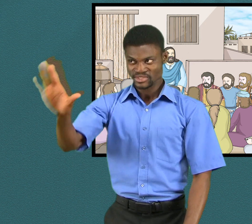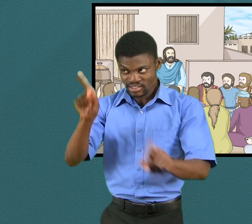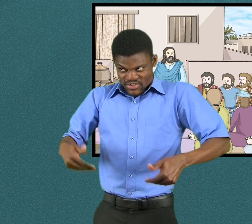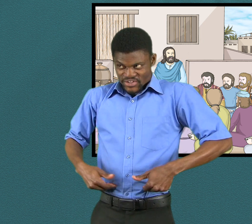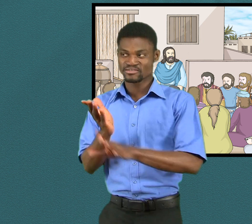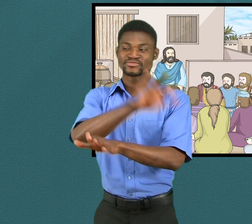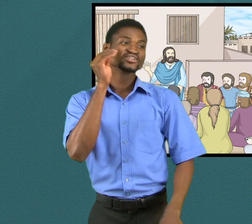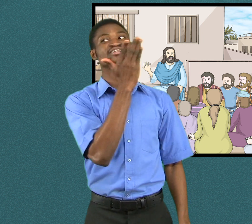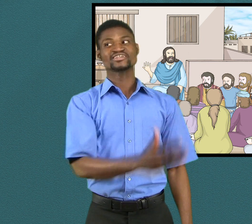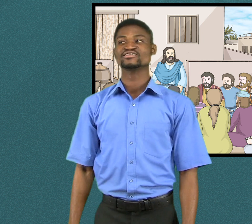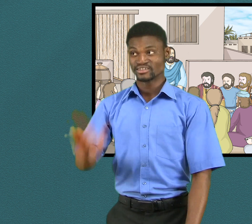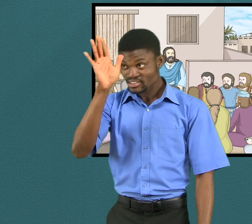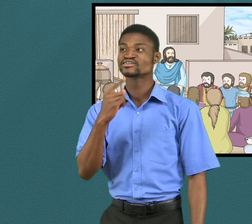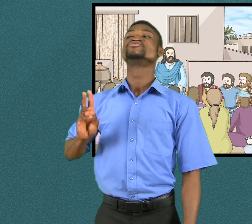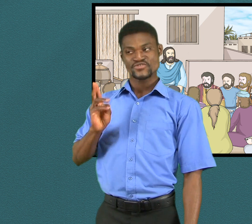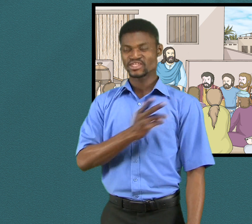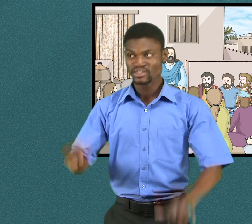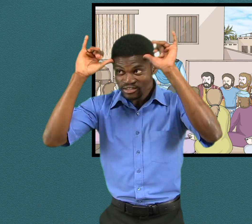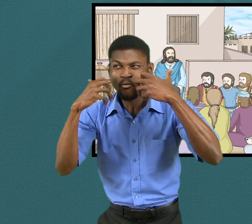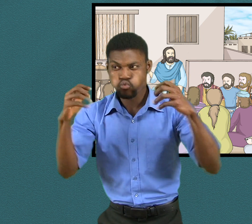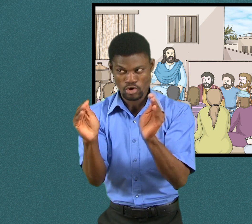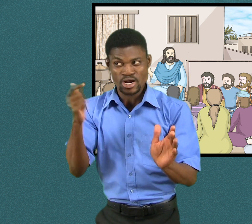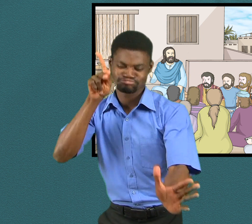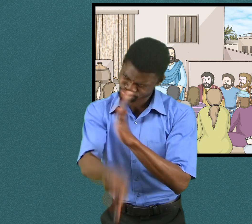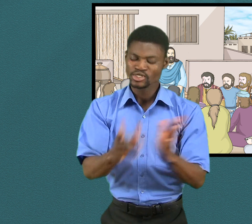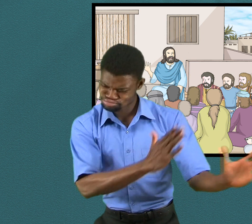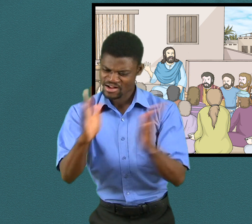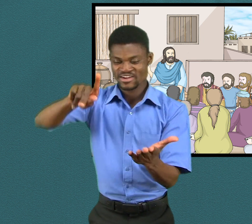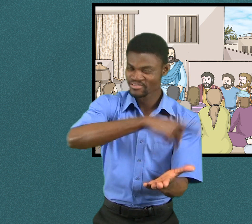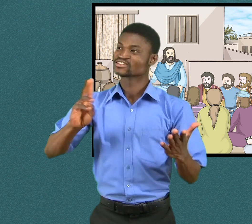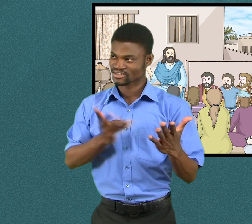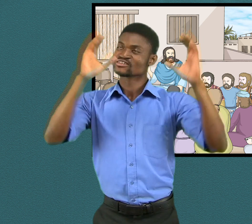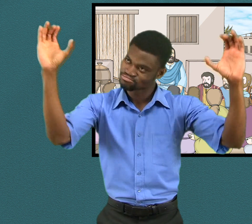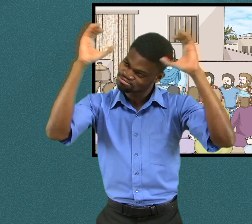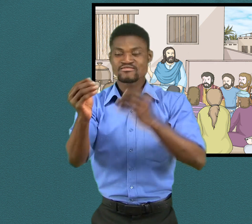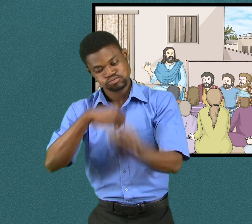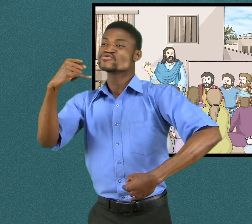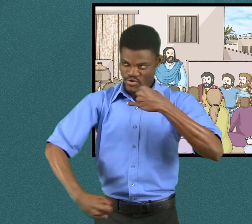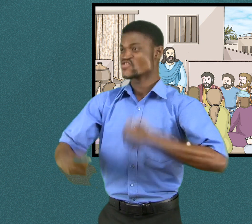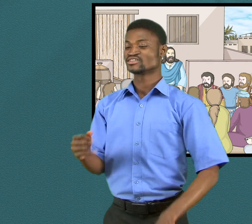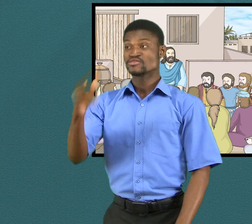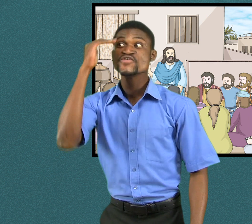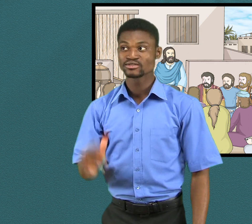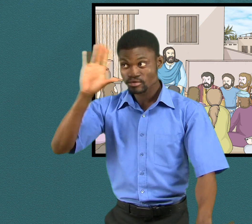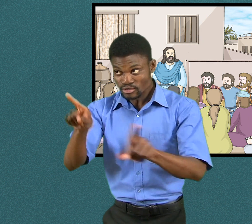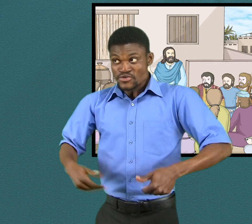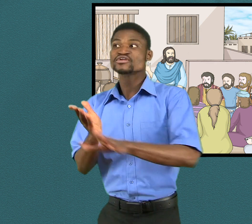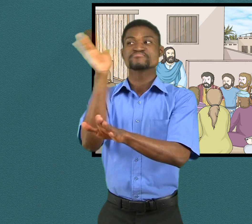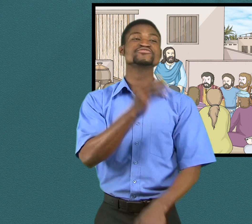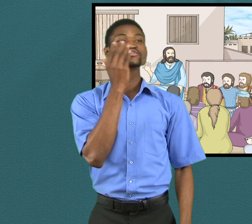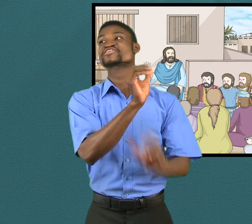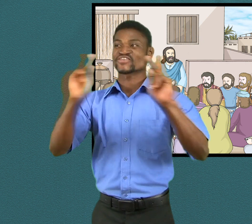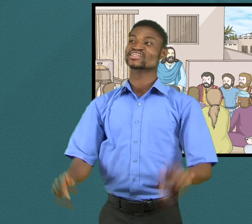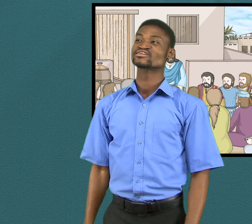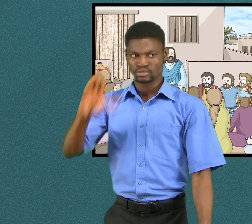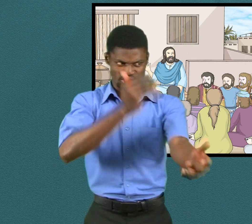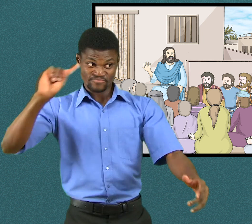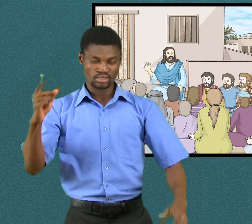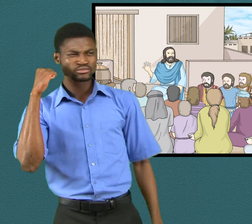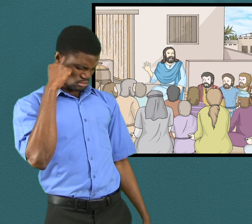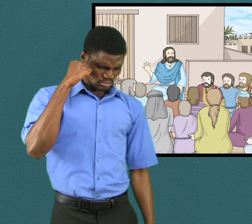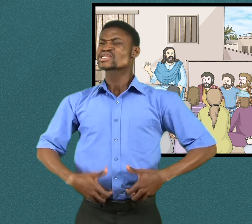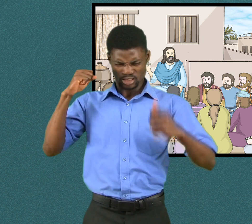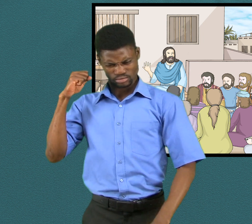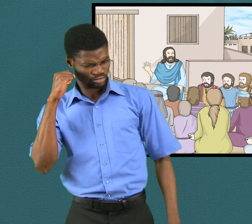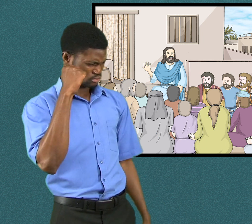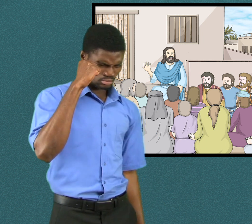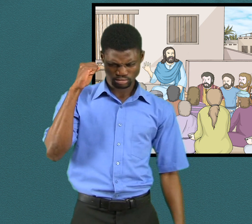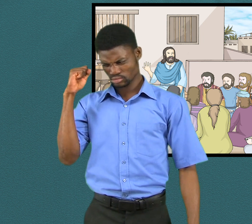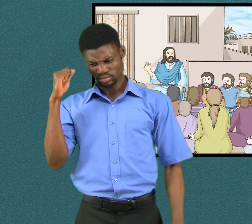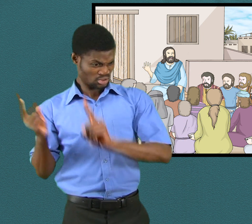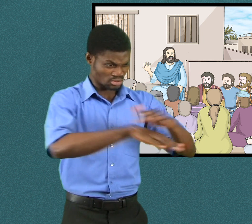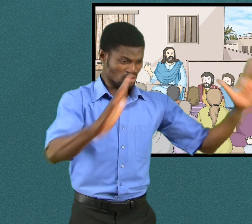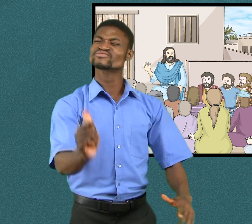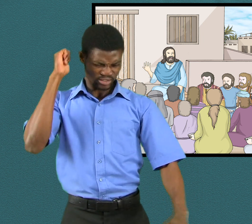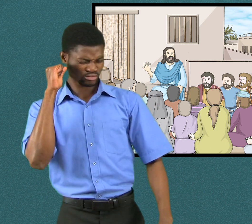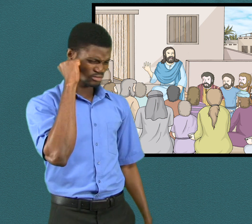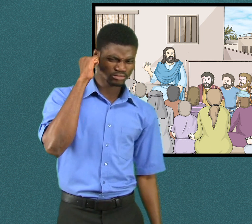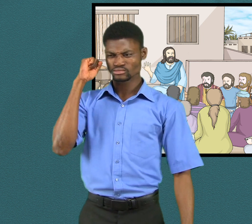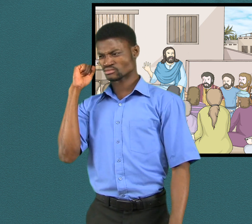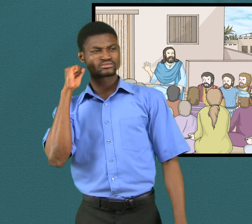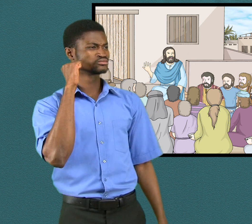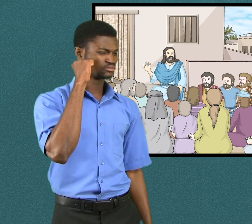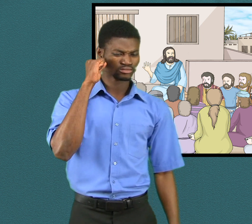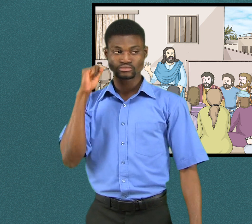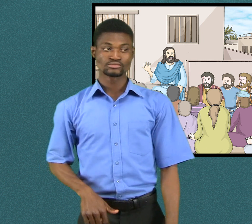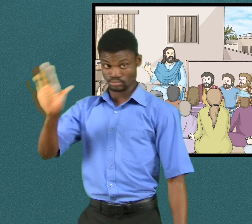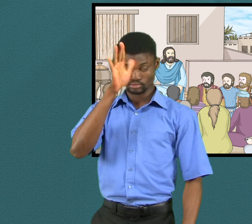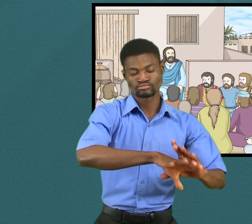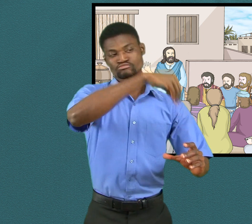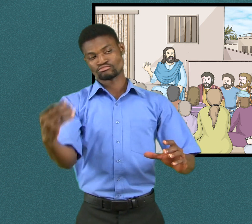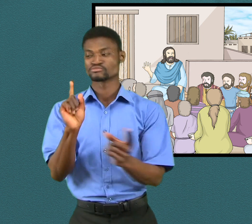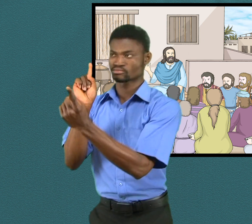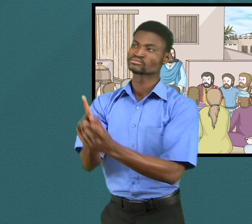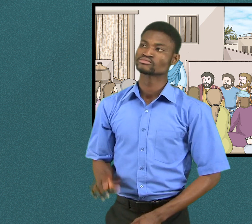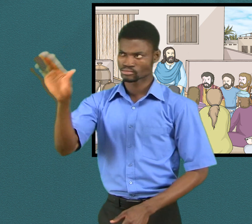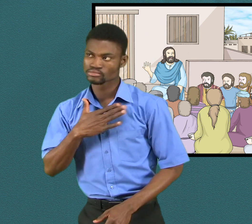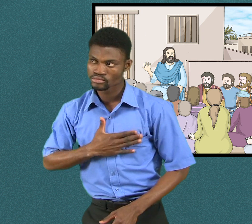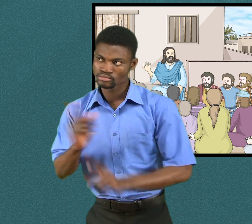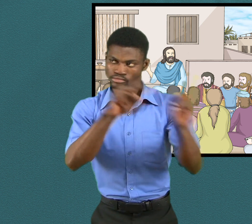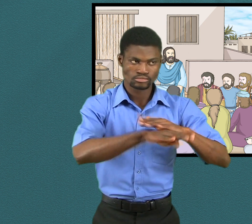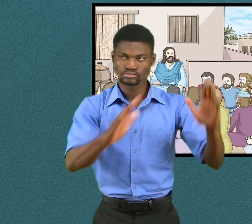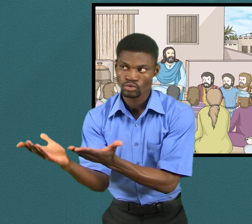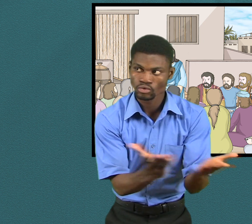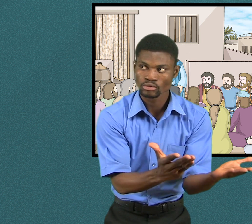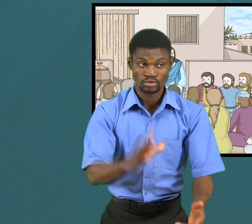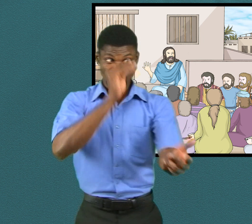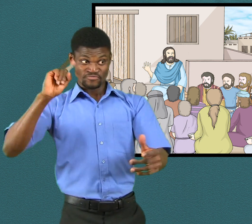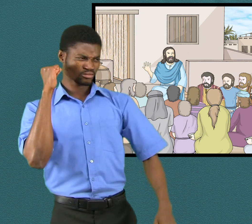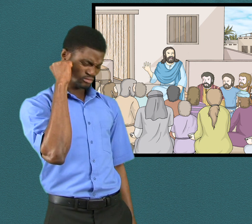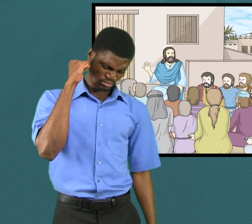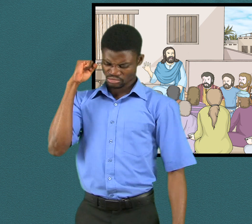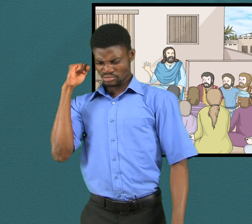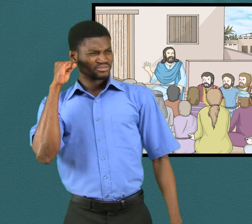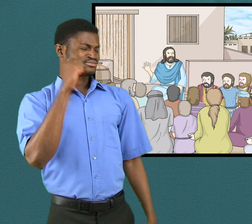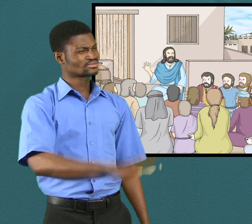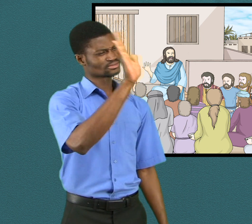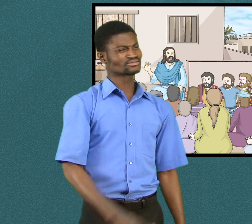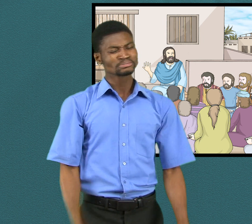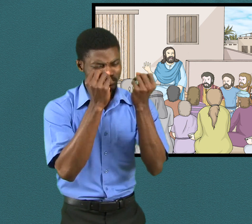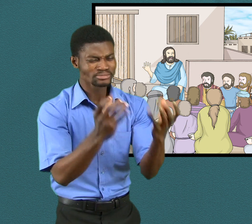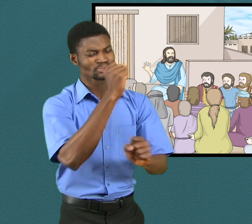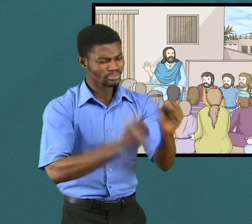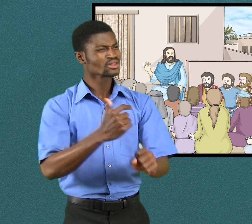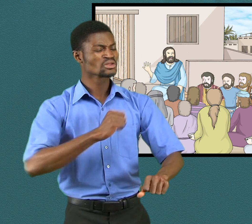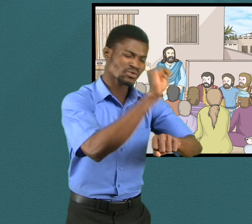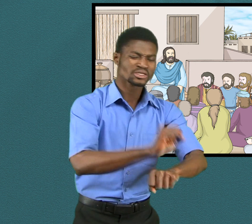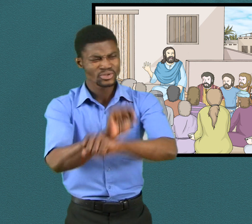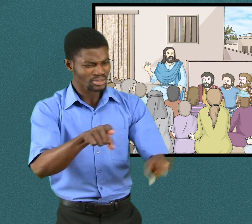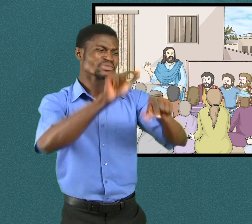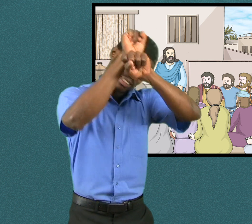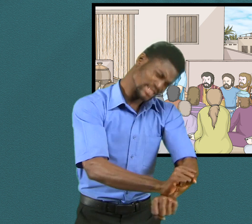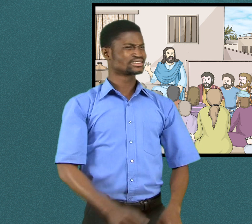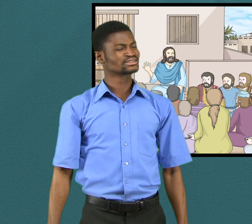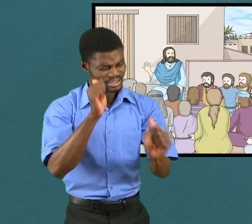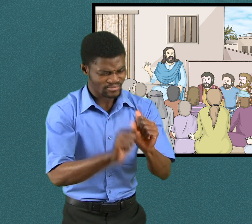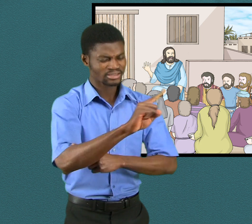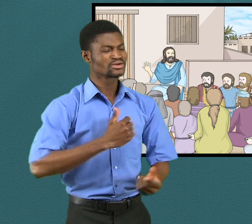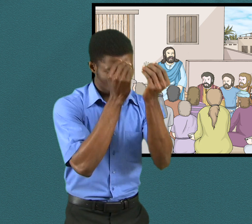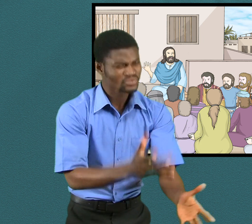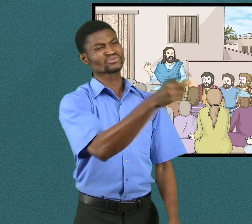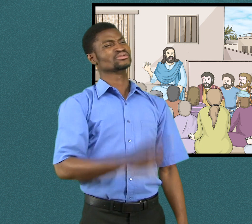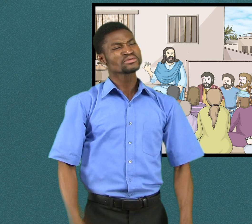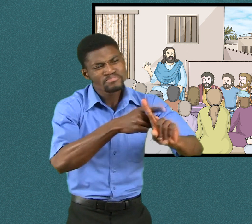‘Your brother has returned,’ he said, ‘and your father has killed the fattened calf, because he has him back safe and sound.’ The older son became angry and refused to go in. So his father came out and pleaded with him.